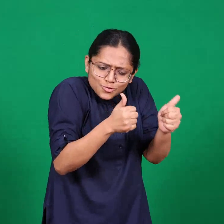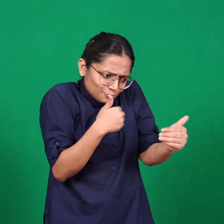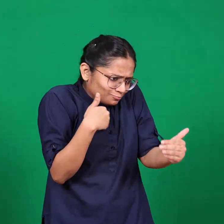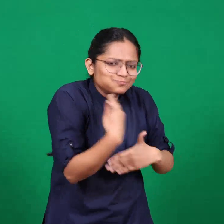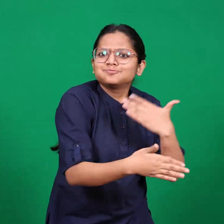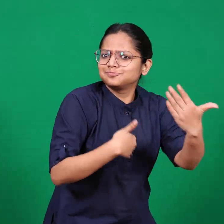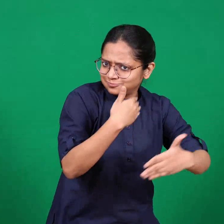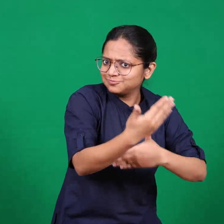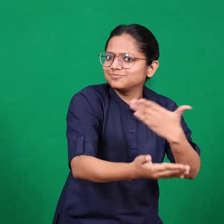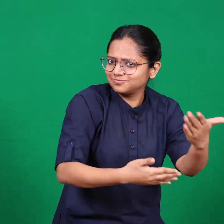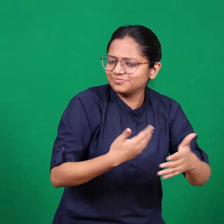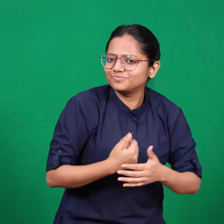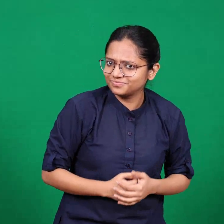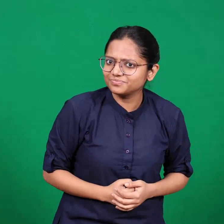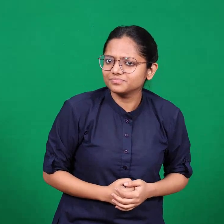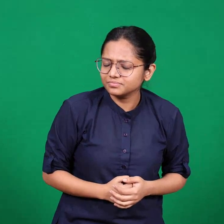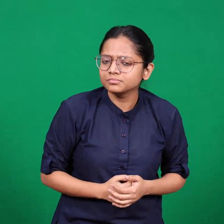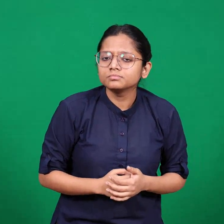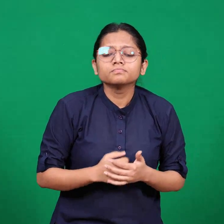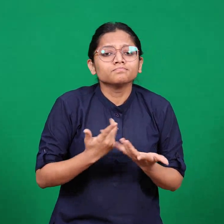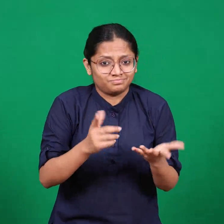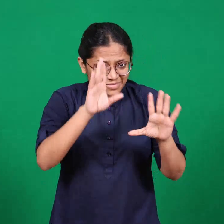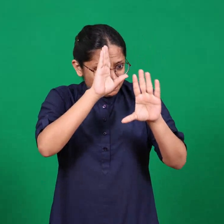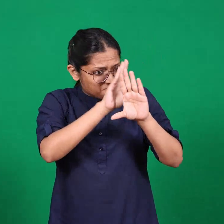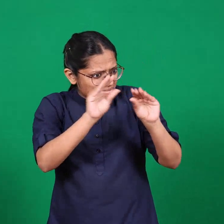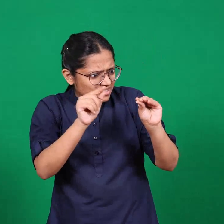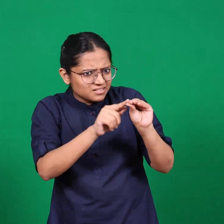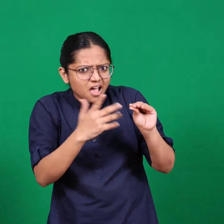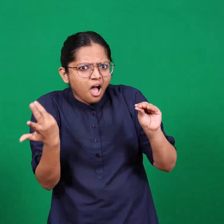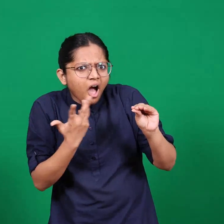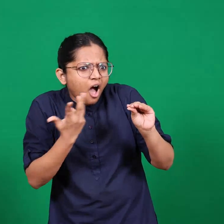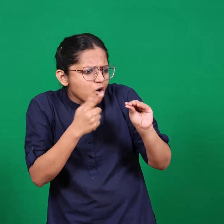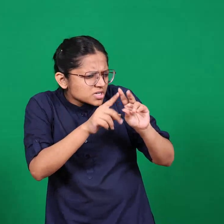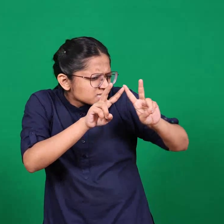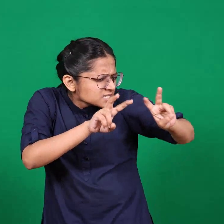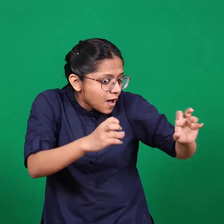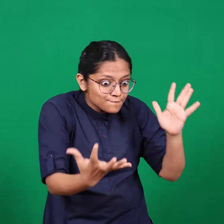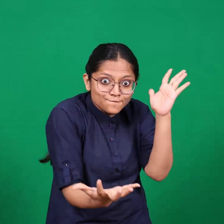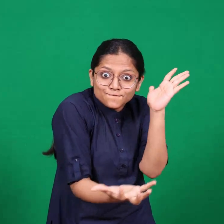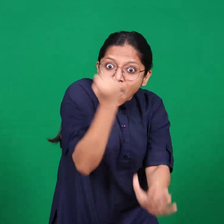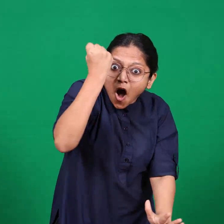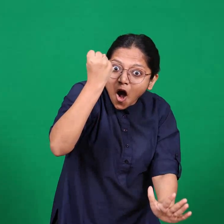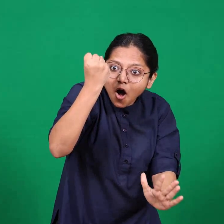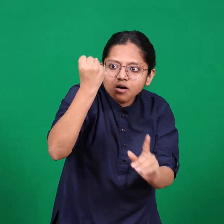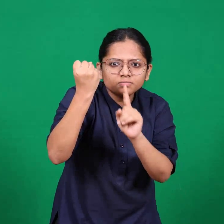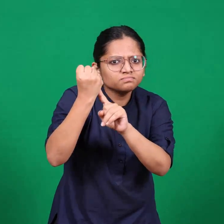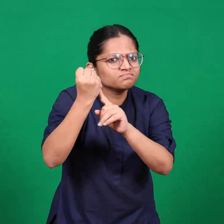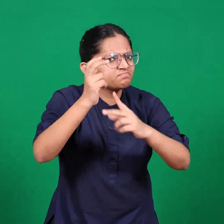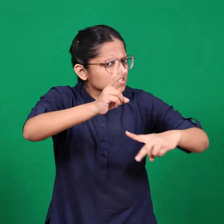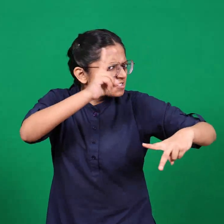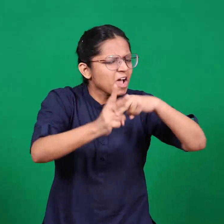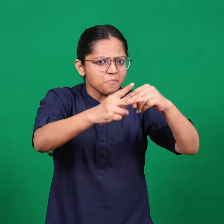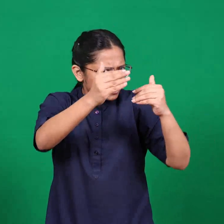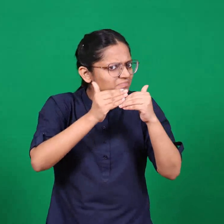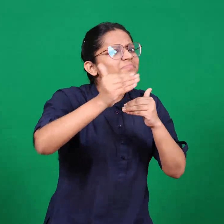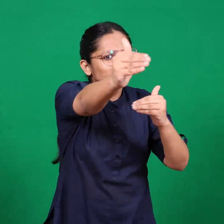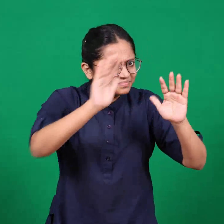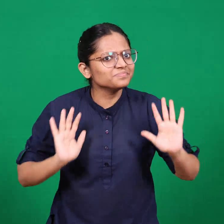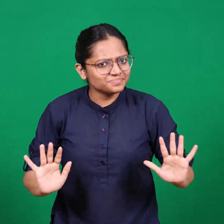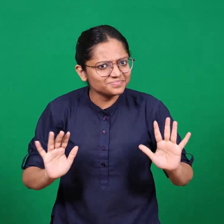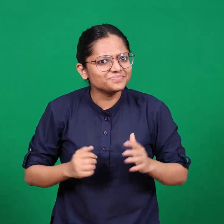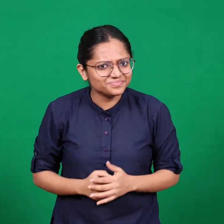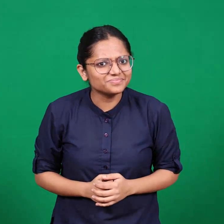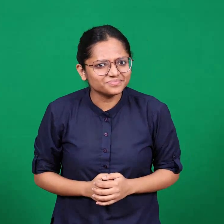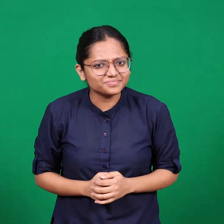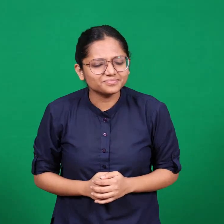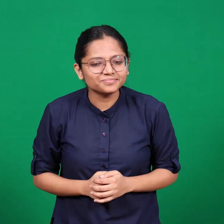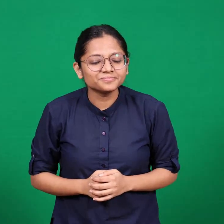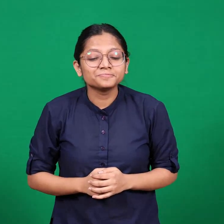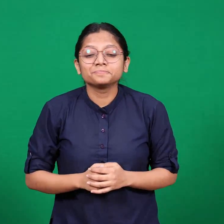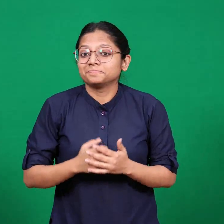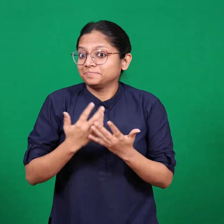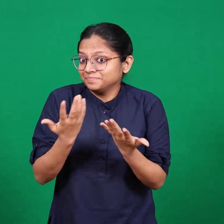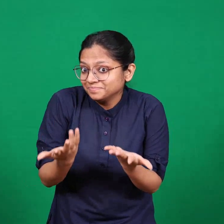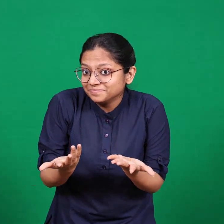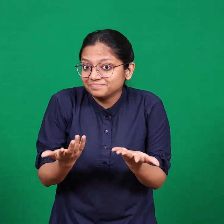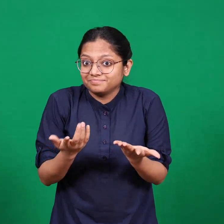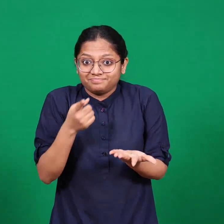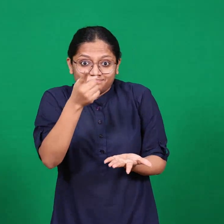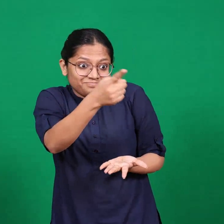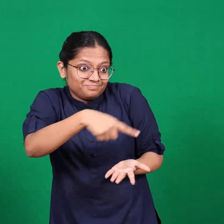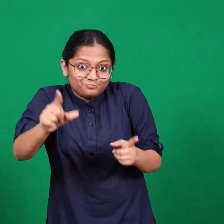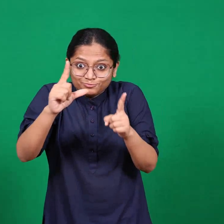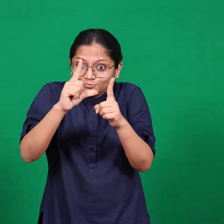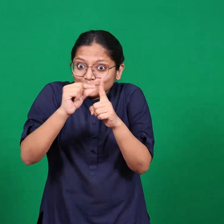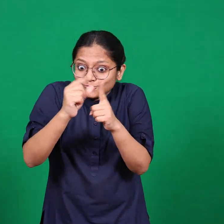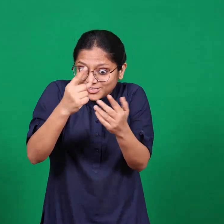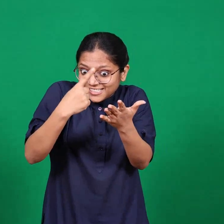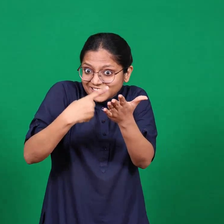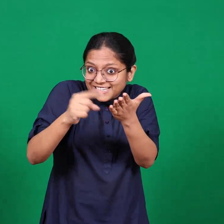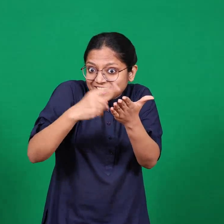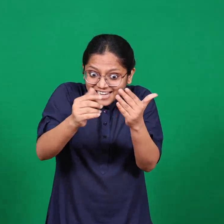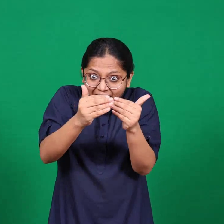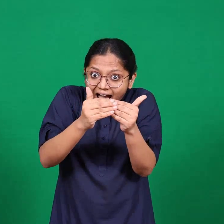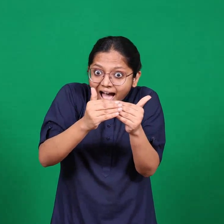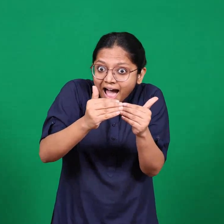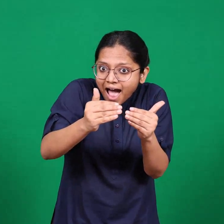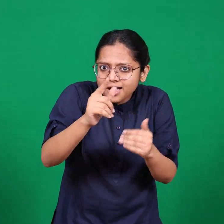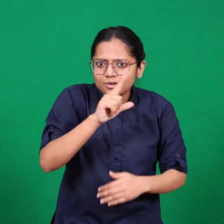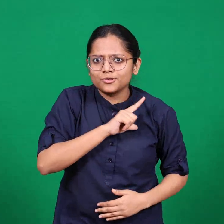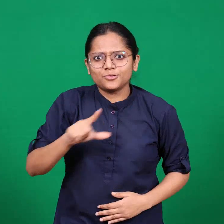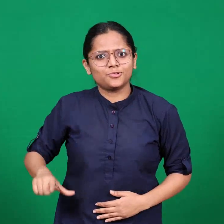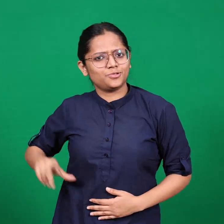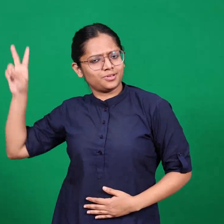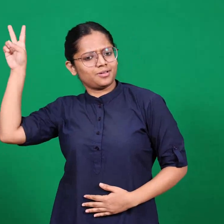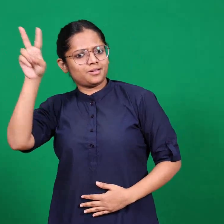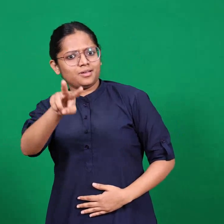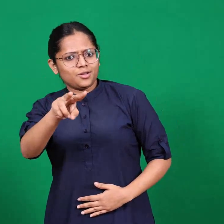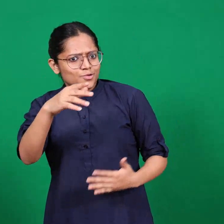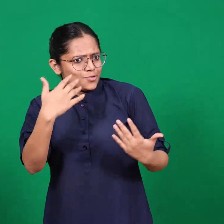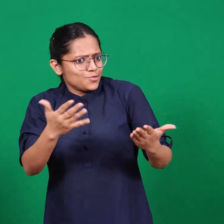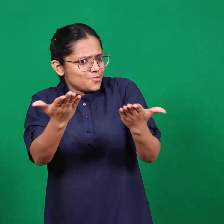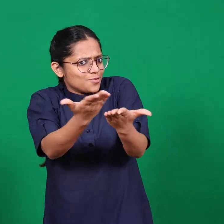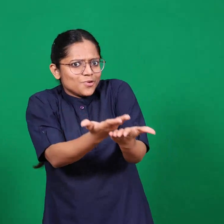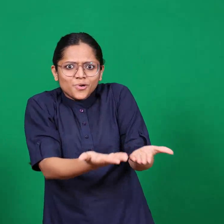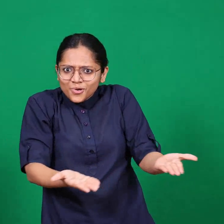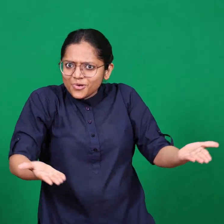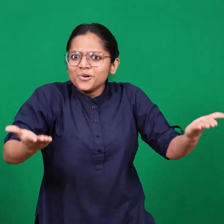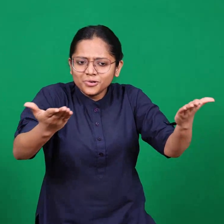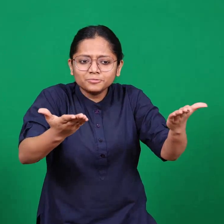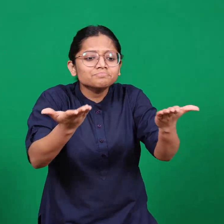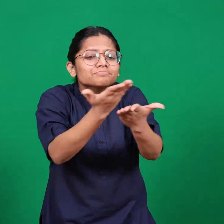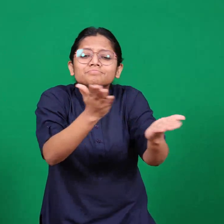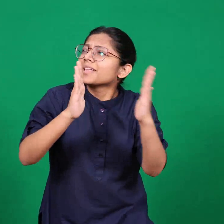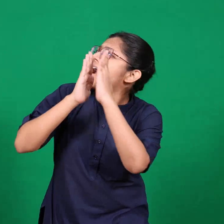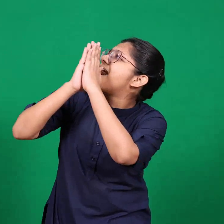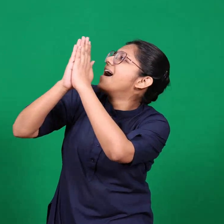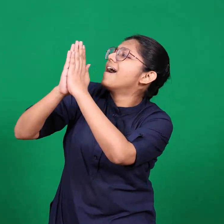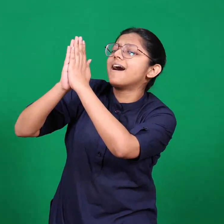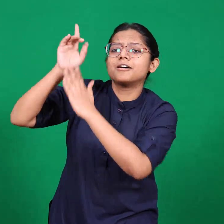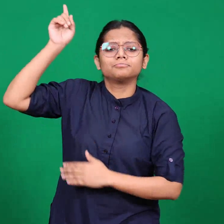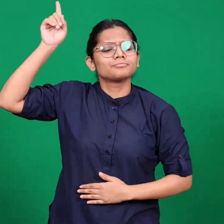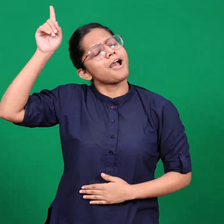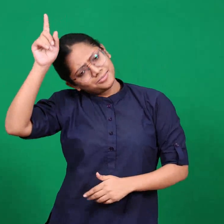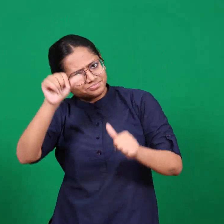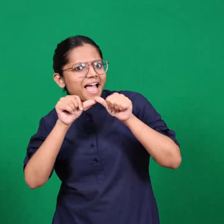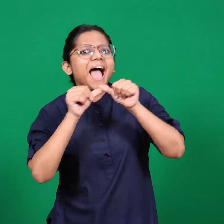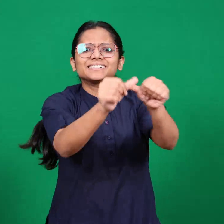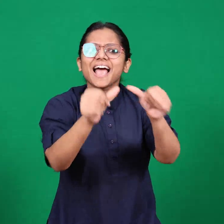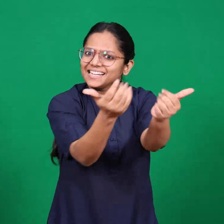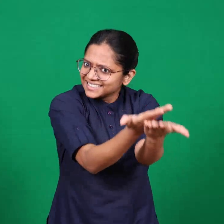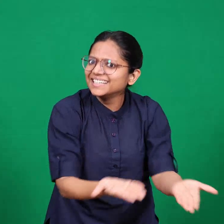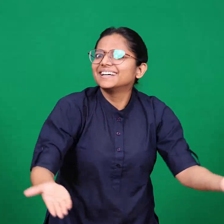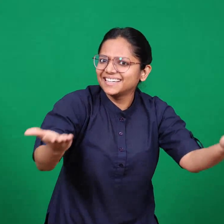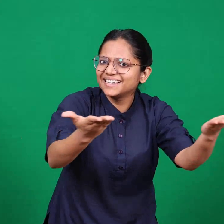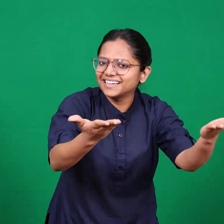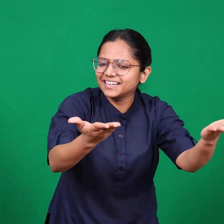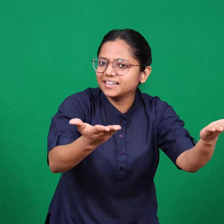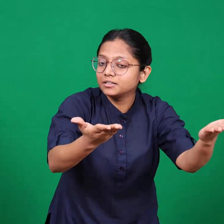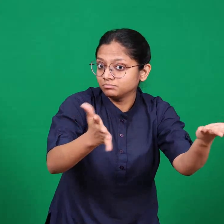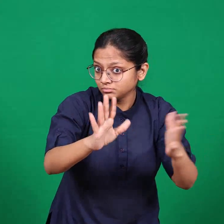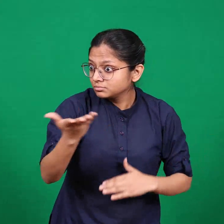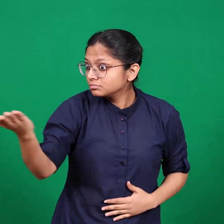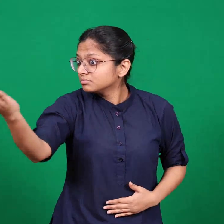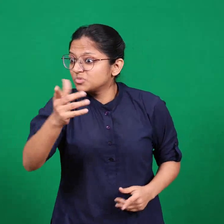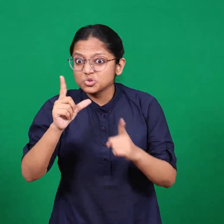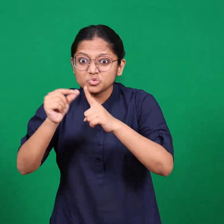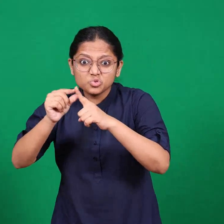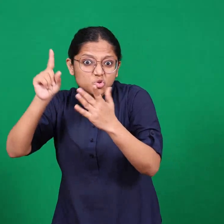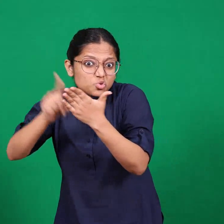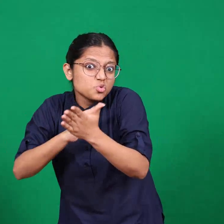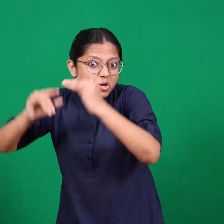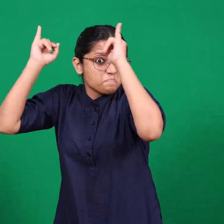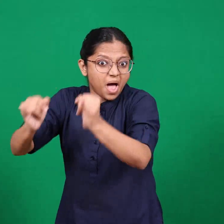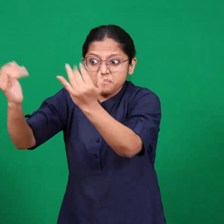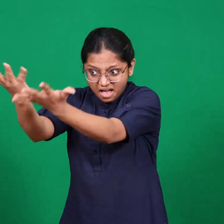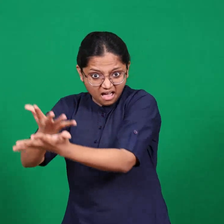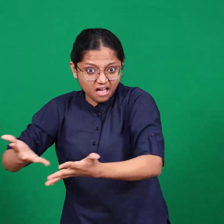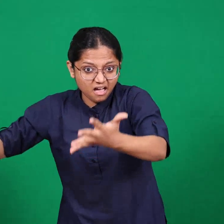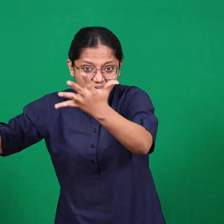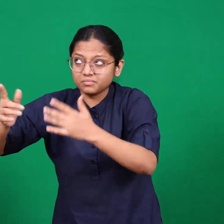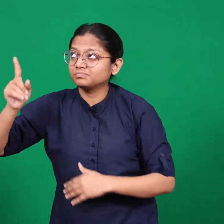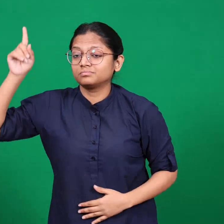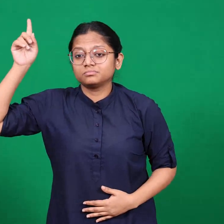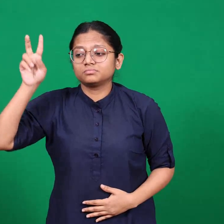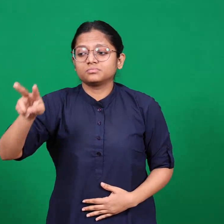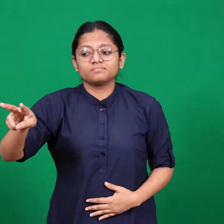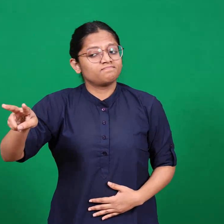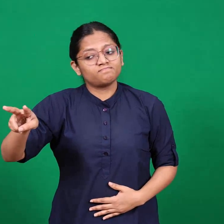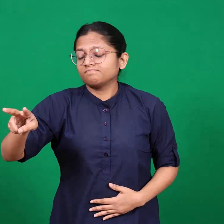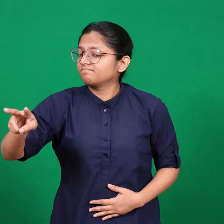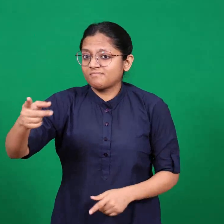For the eyes of the Lord are on the righteous, and His ears are inclined to their prayer.